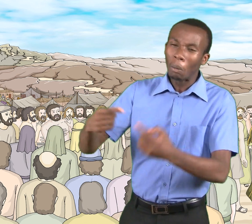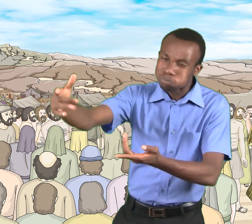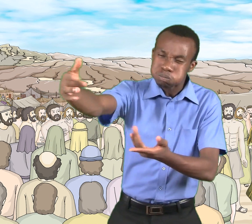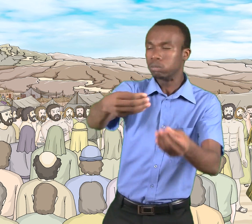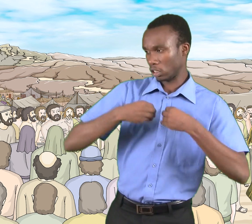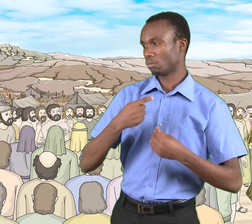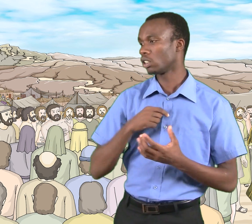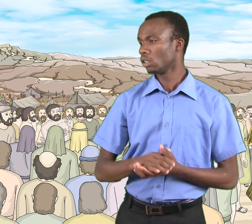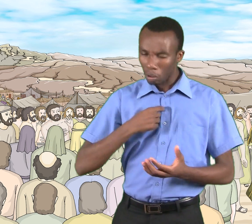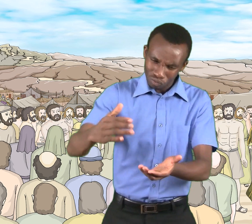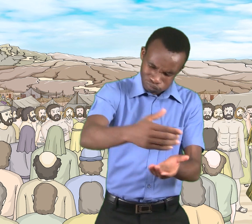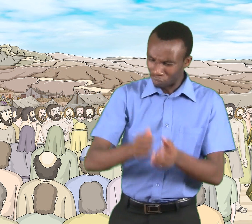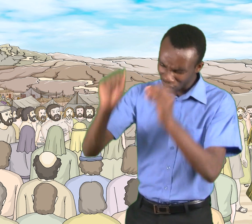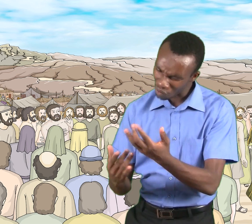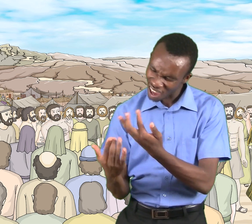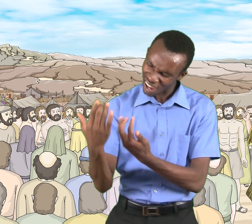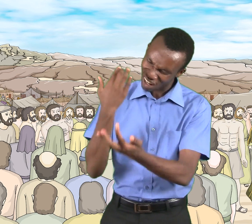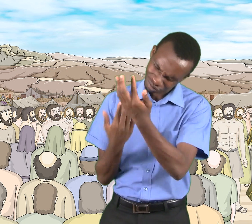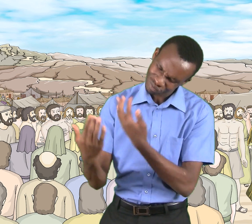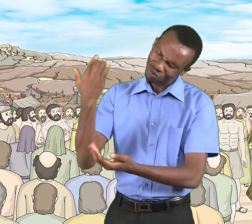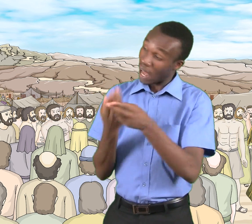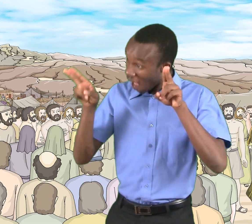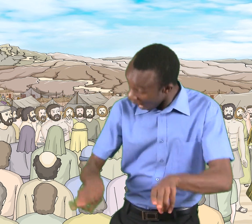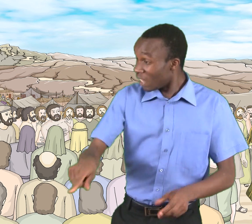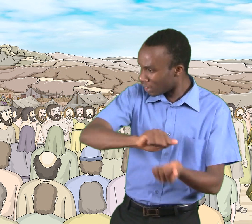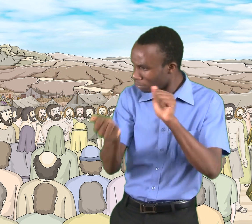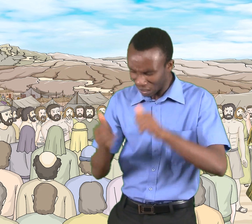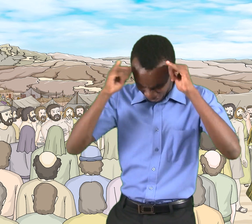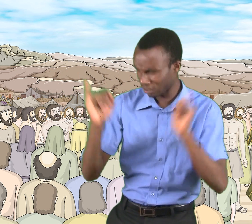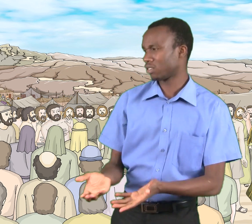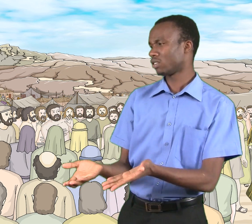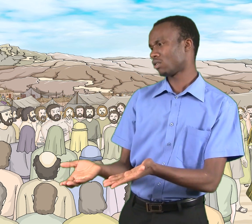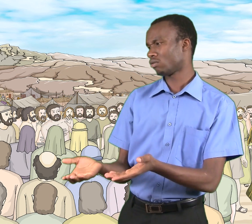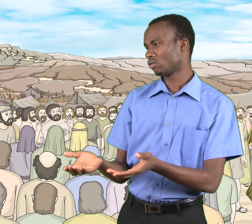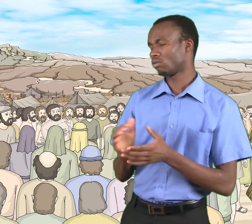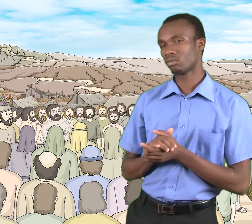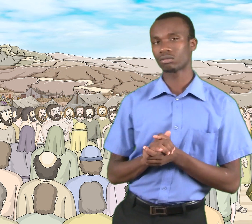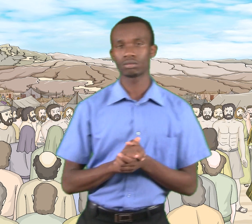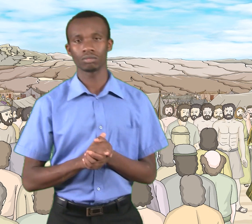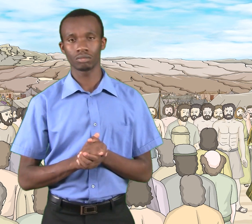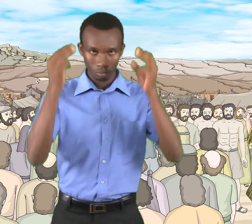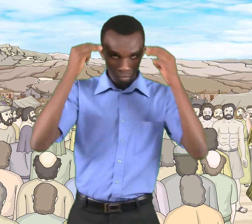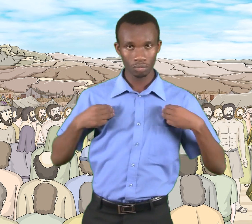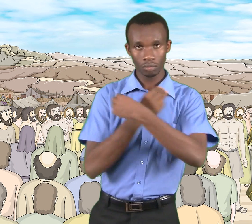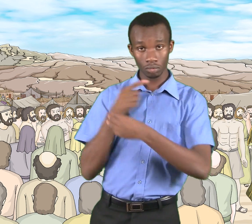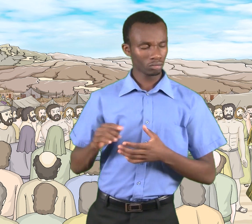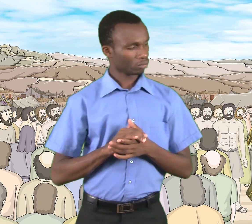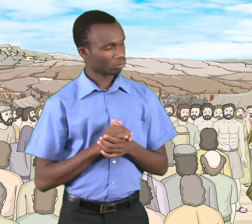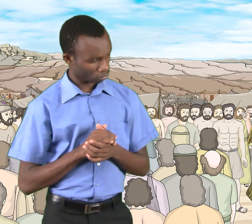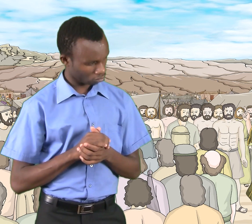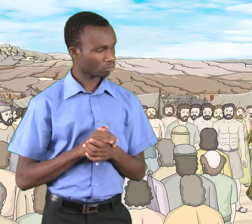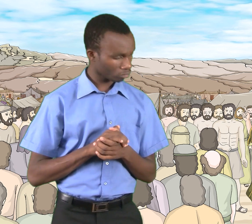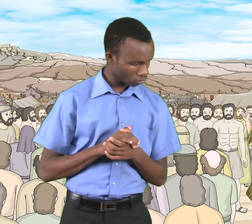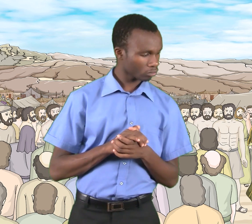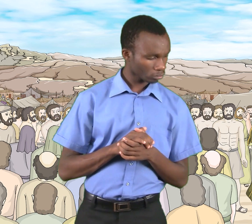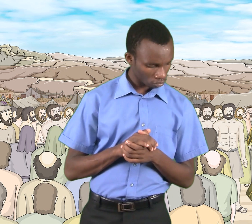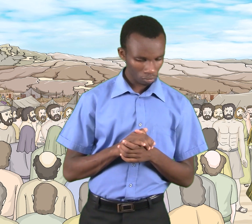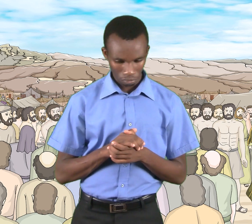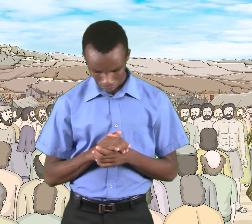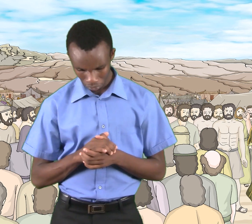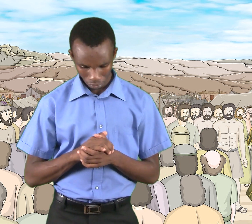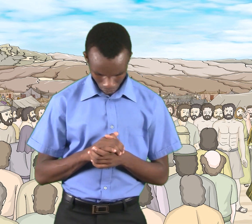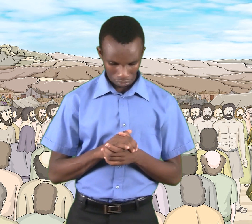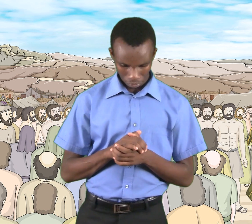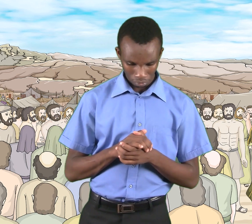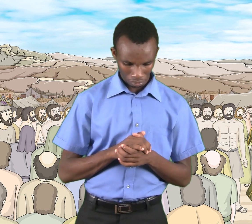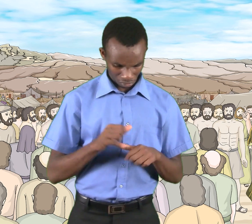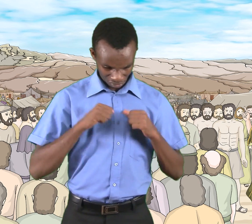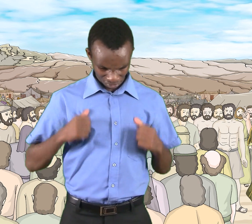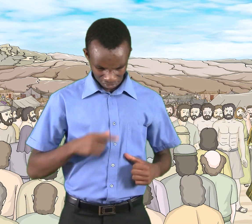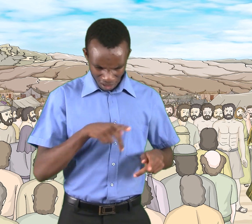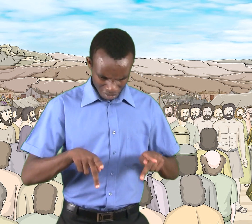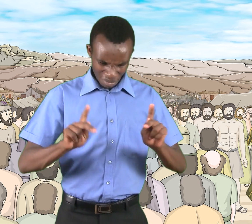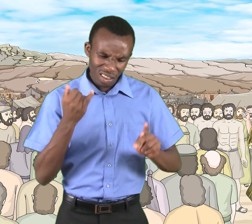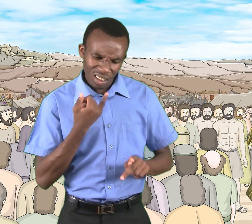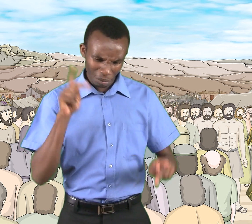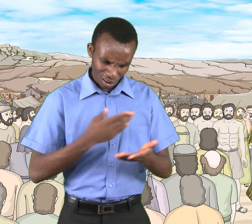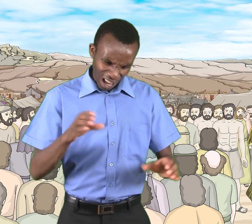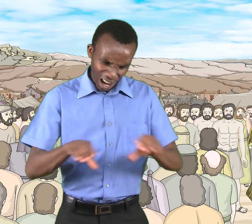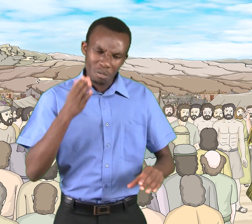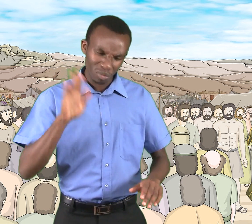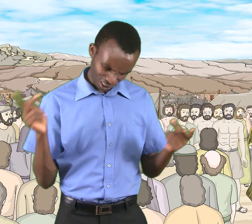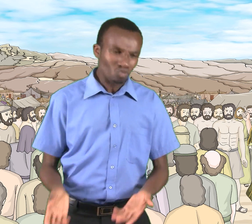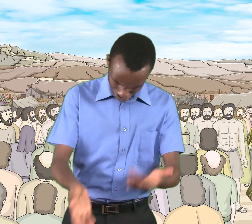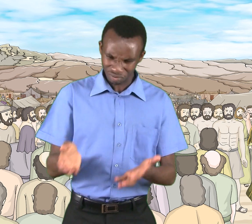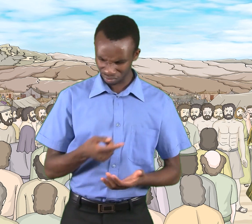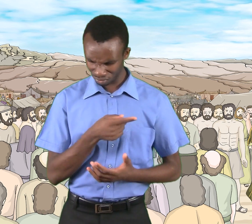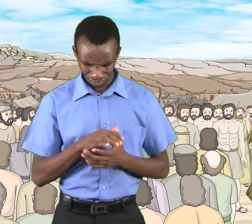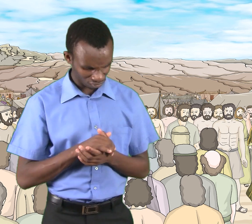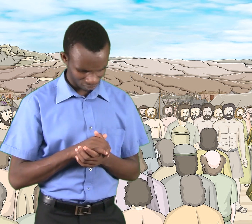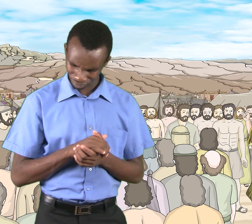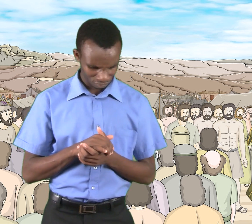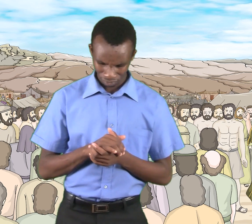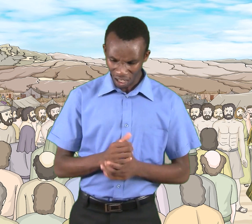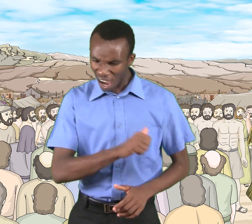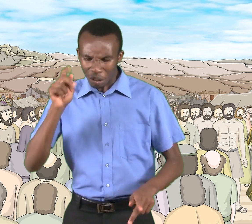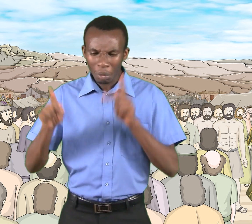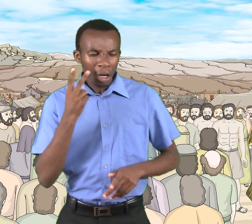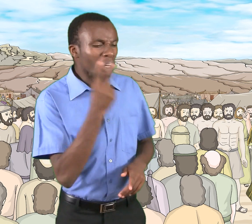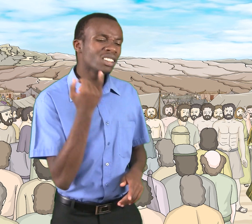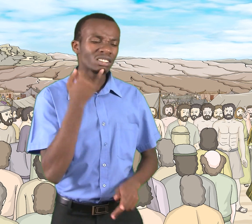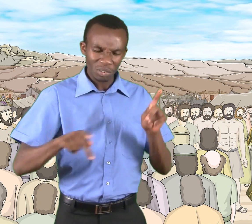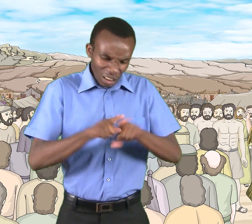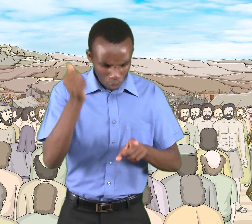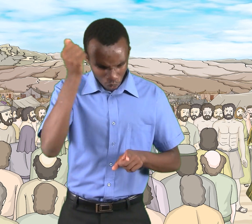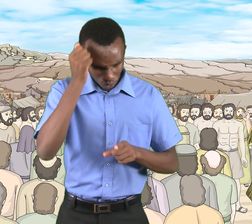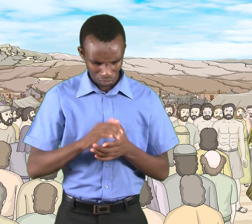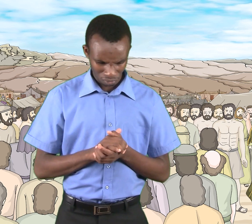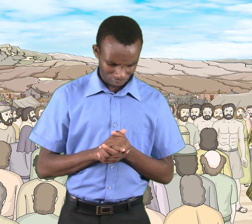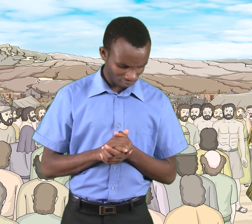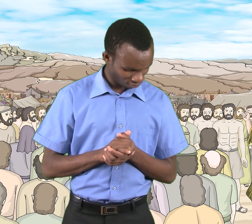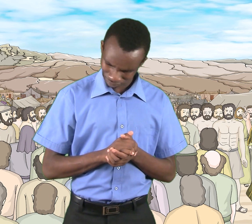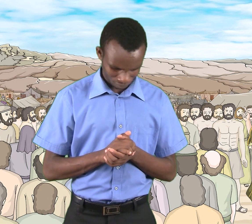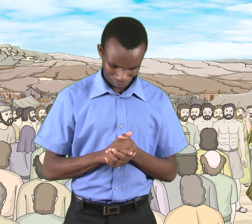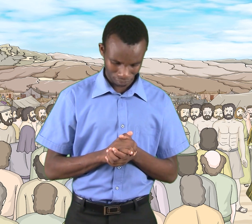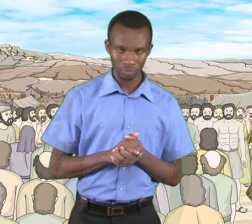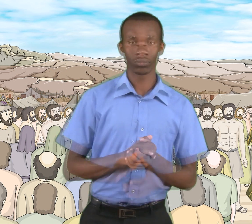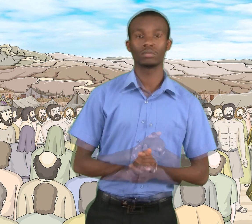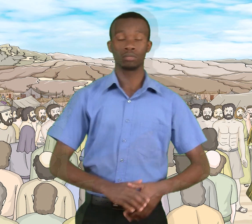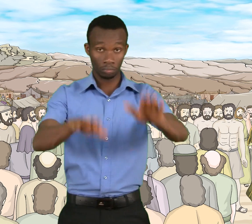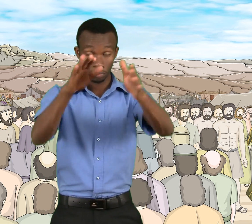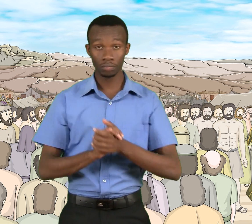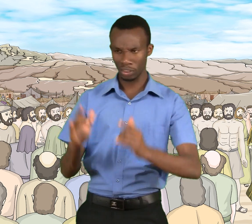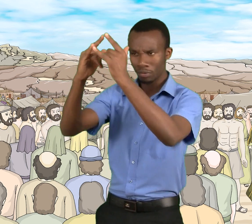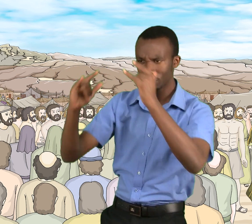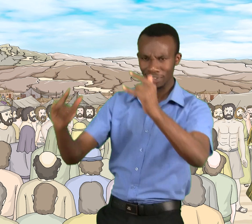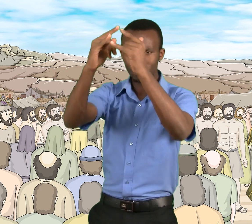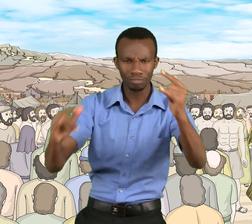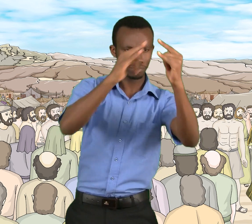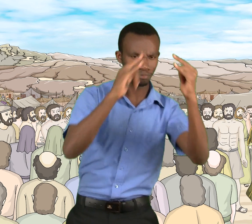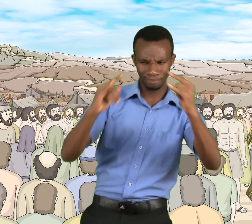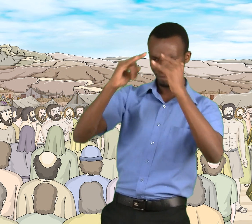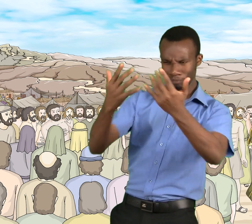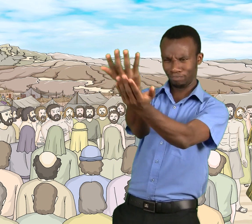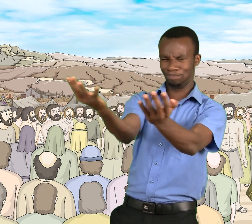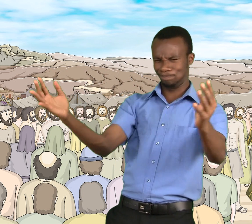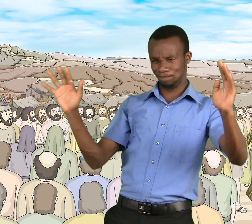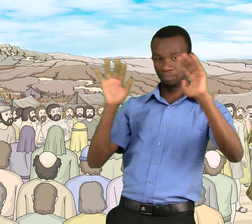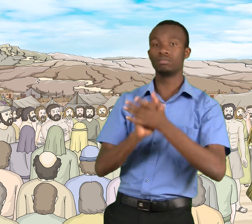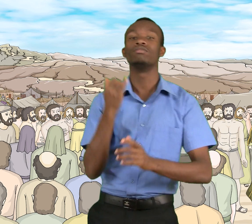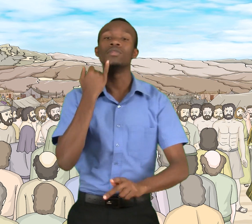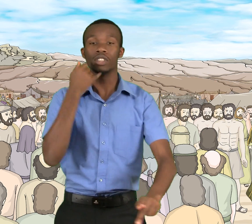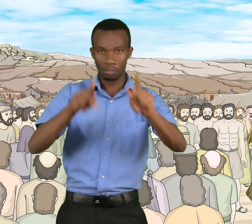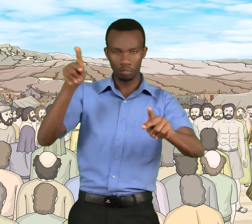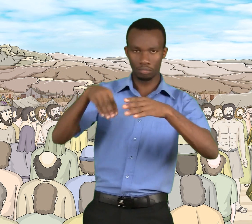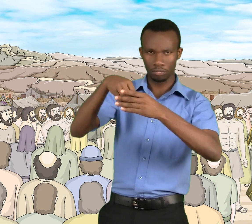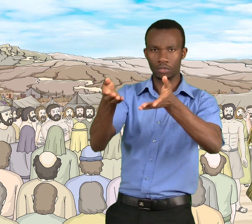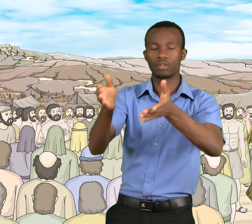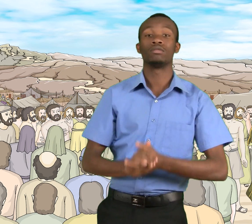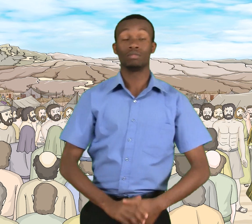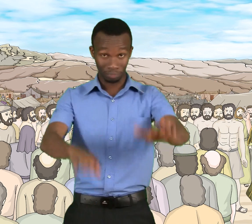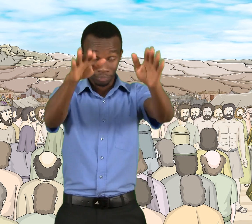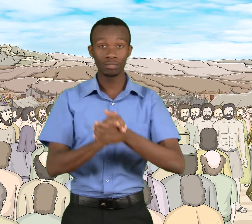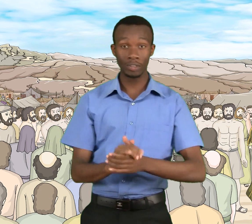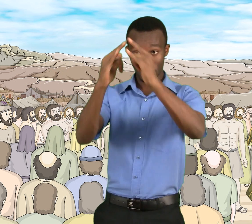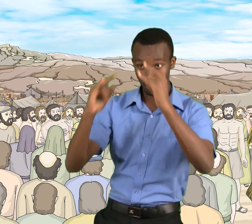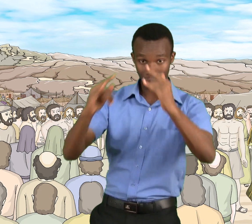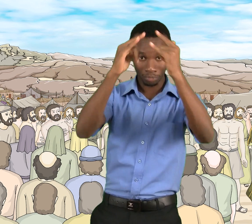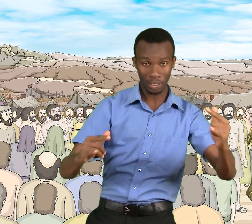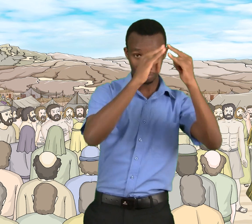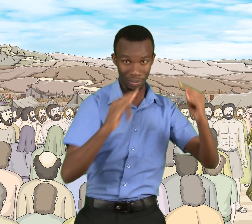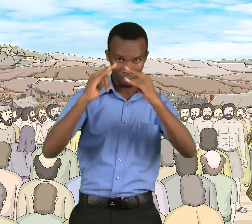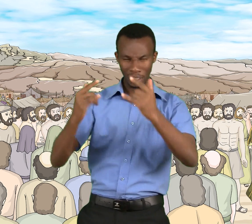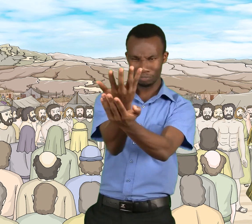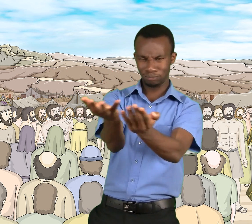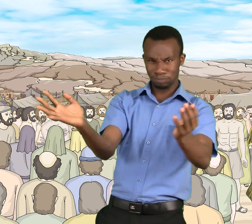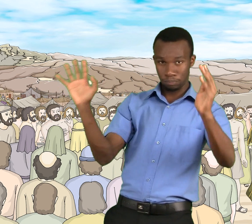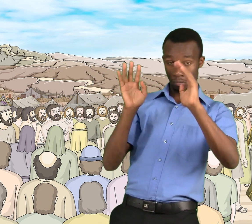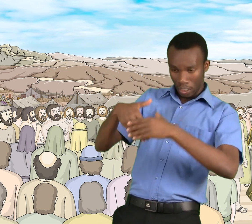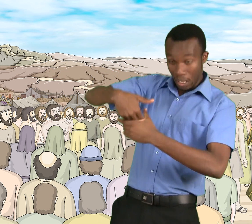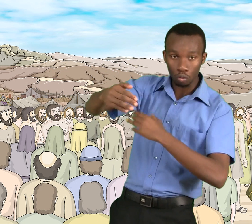So I said to them, ‘Whoever has gold, let him take it off,’ and they gave it to me. And when I threw it into the fire, out came this calf!”